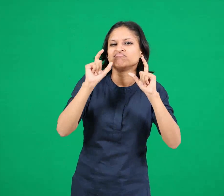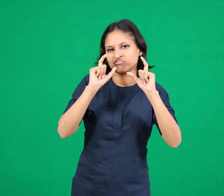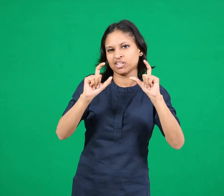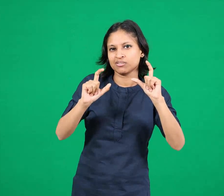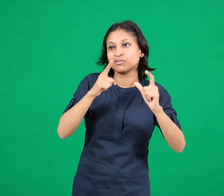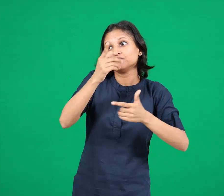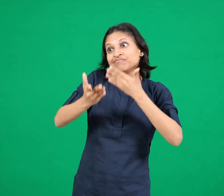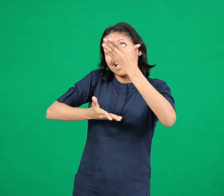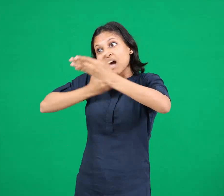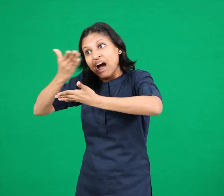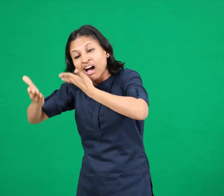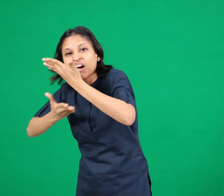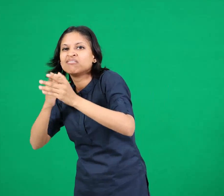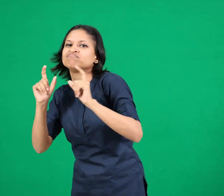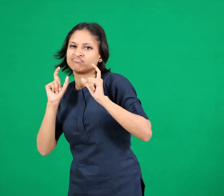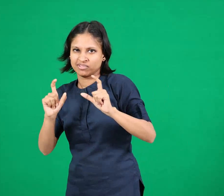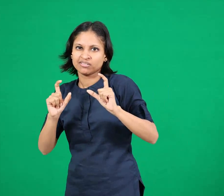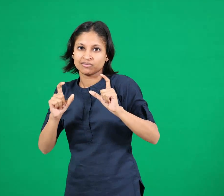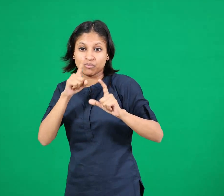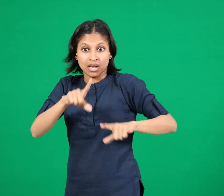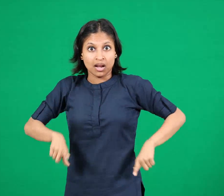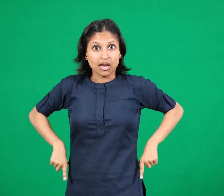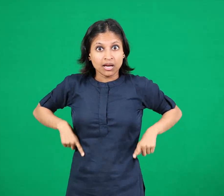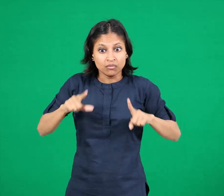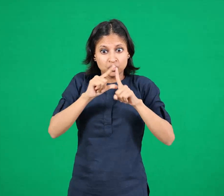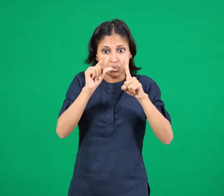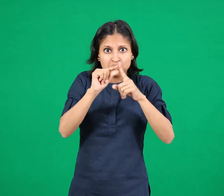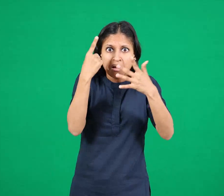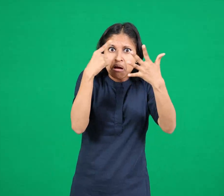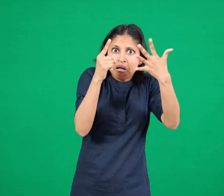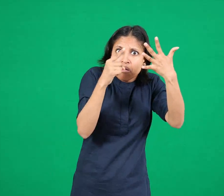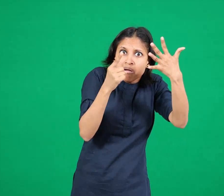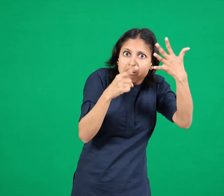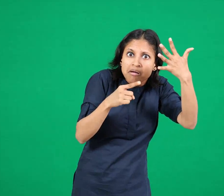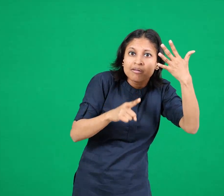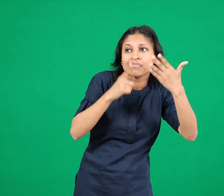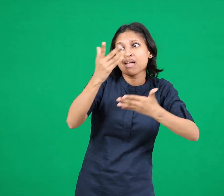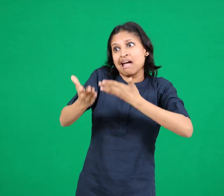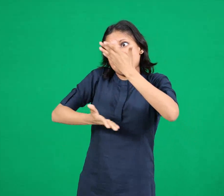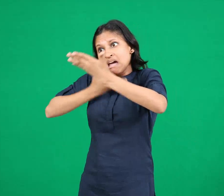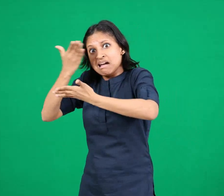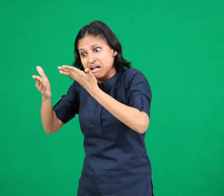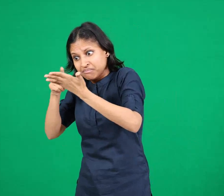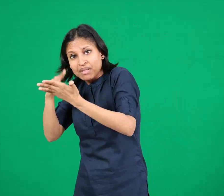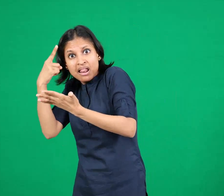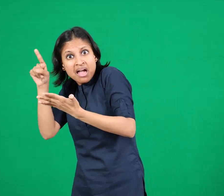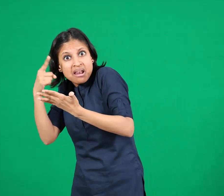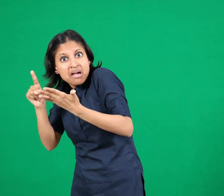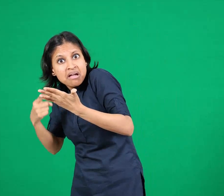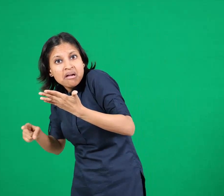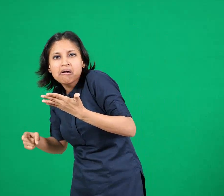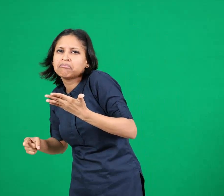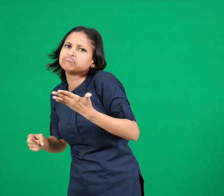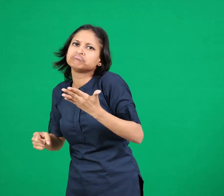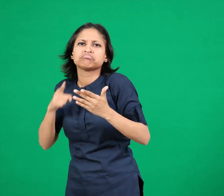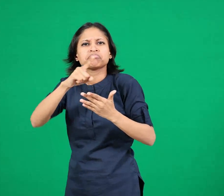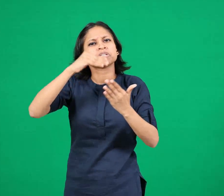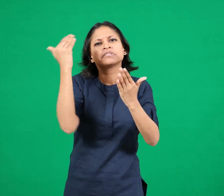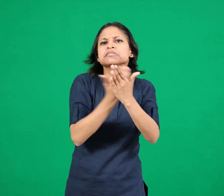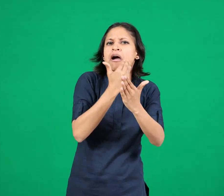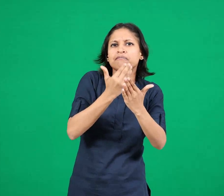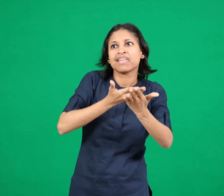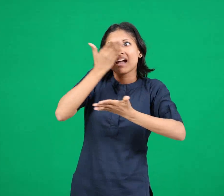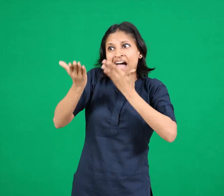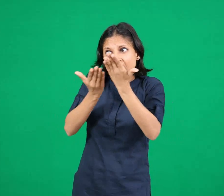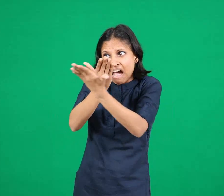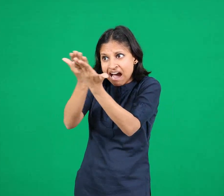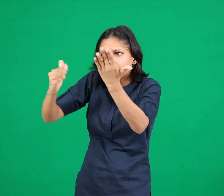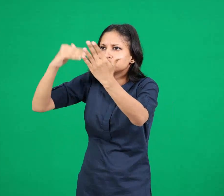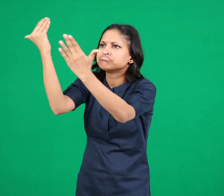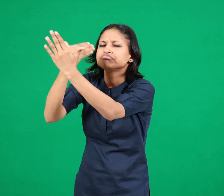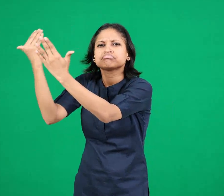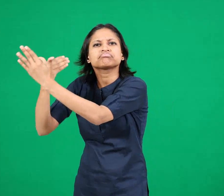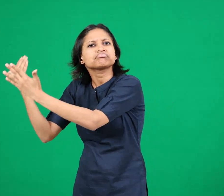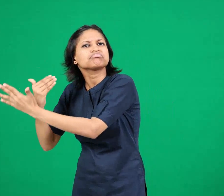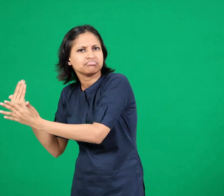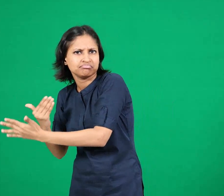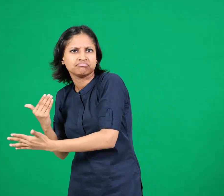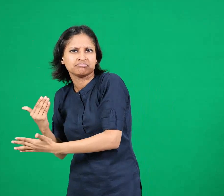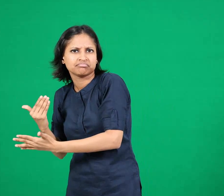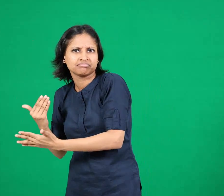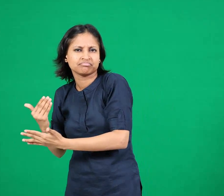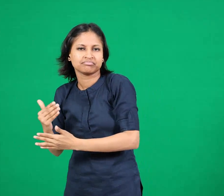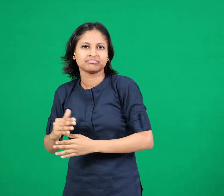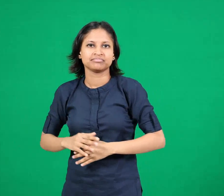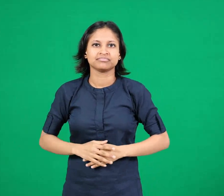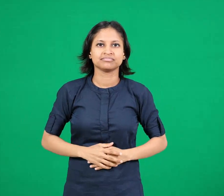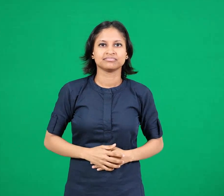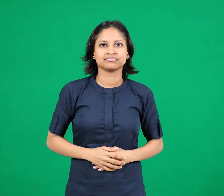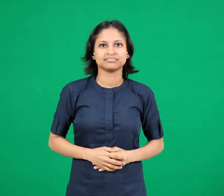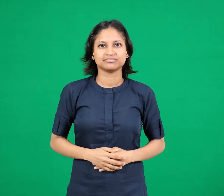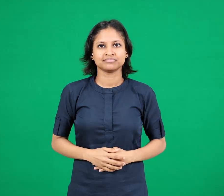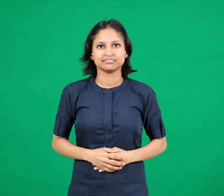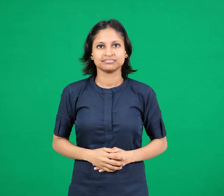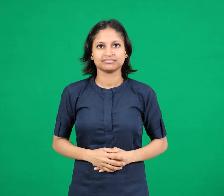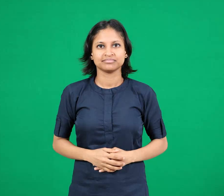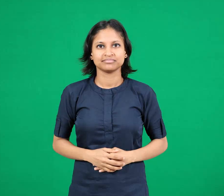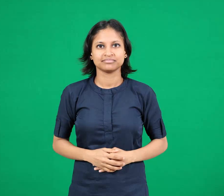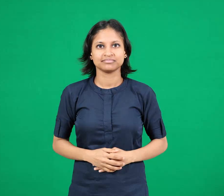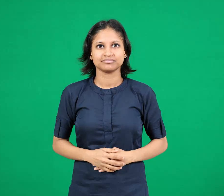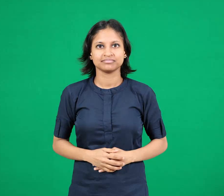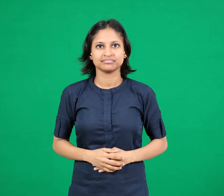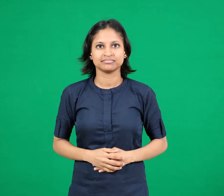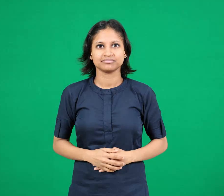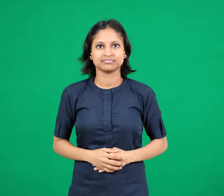Persevere in these things, for by so doing you will save both yourself and those who hear you.